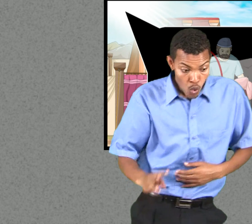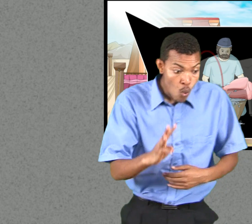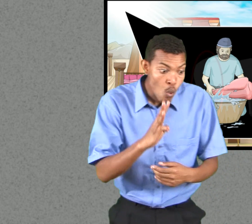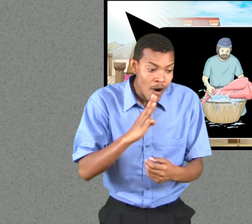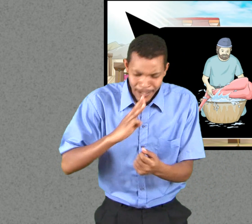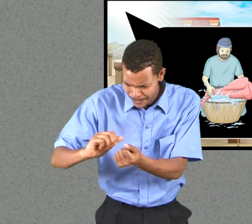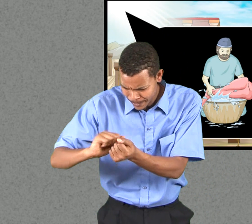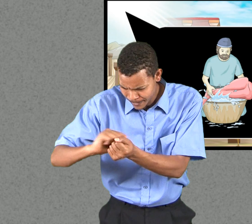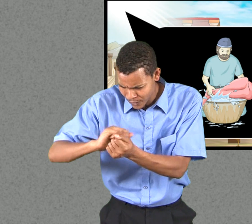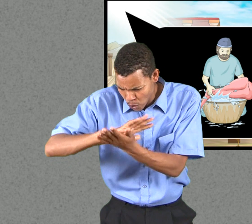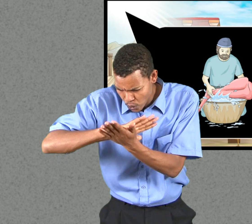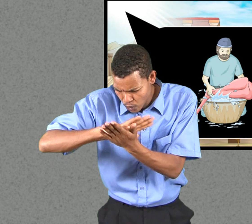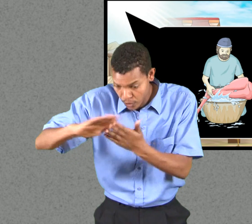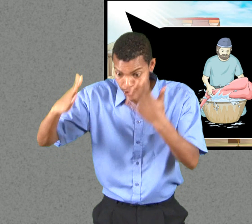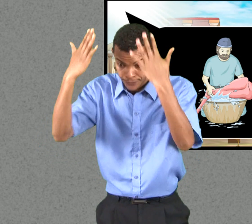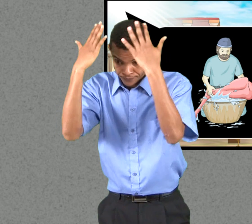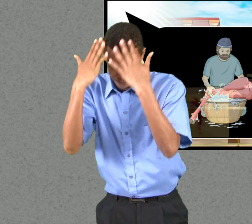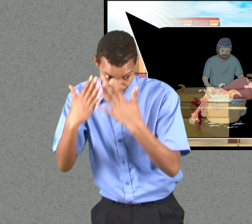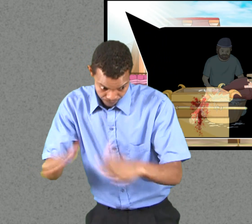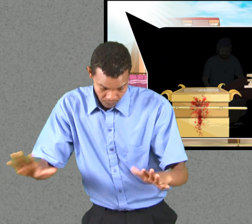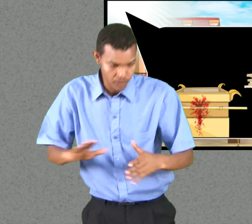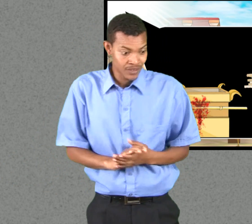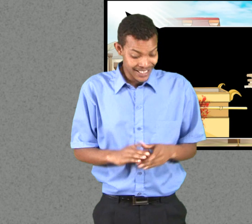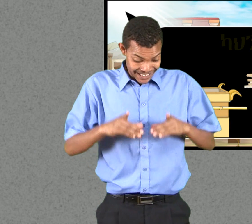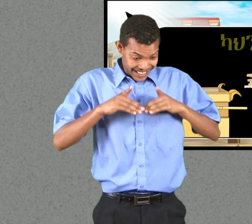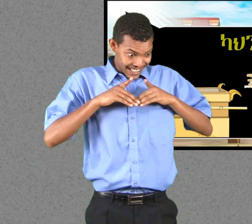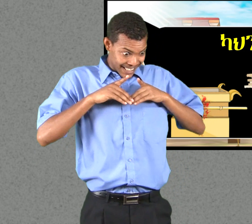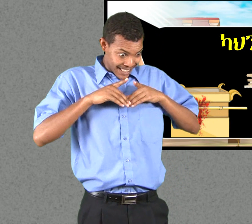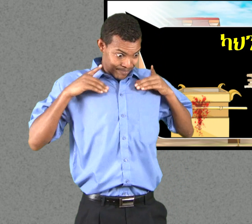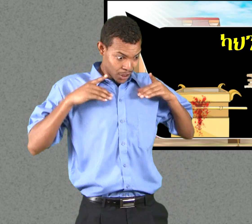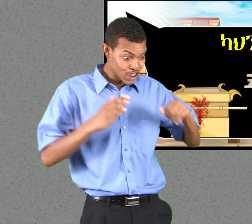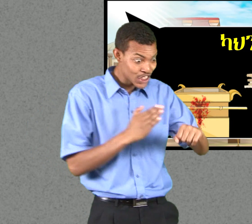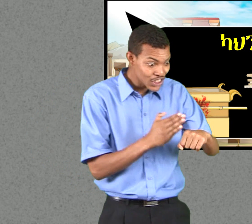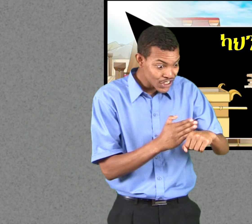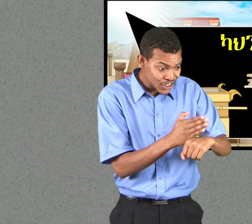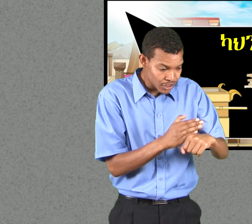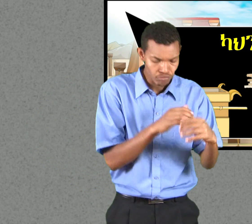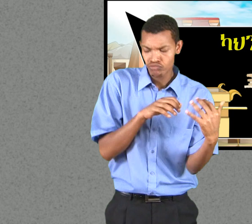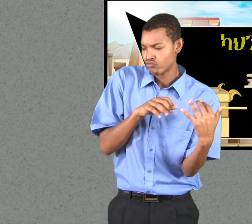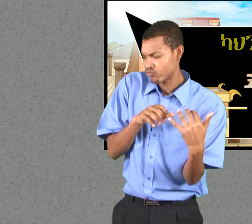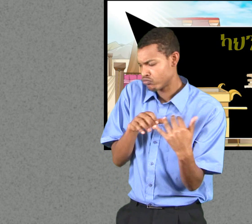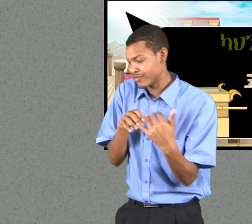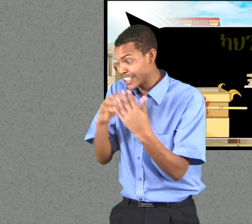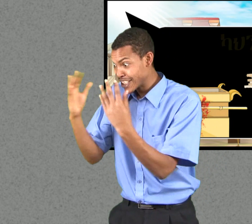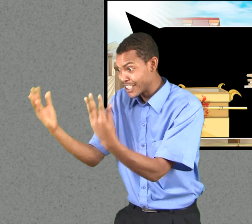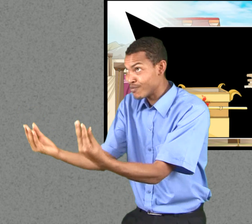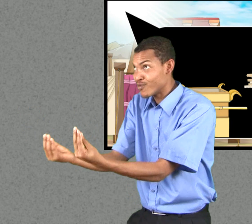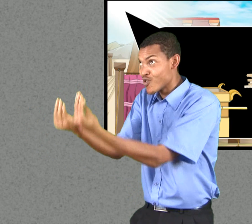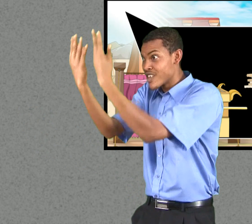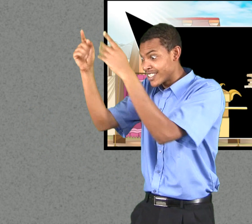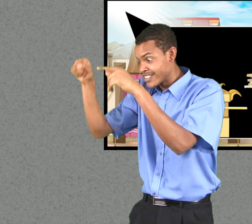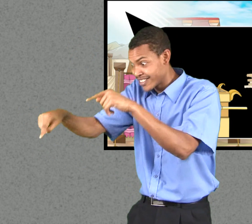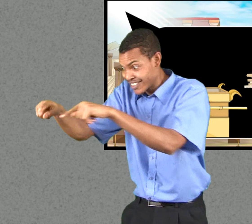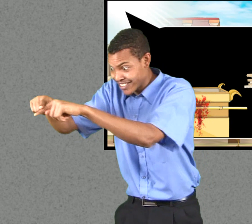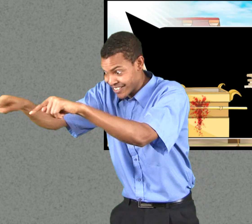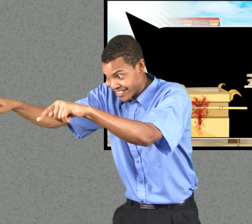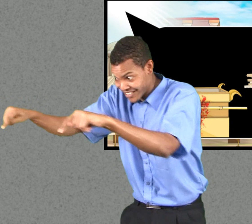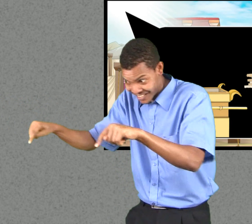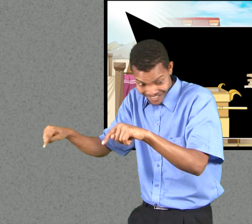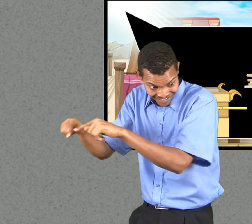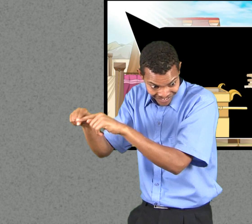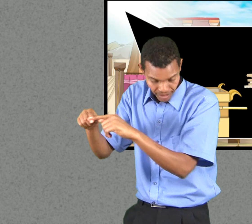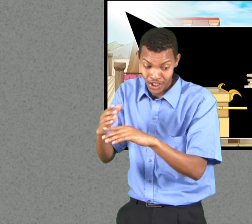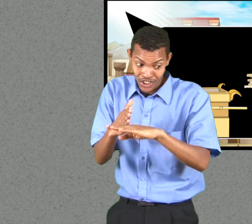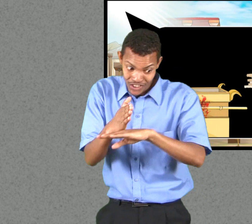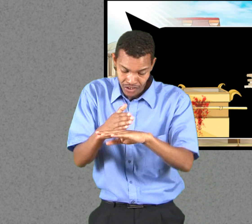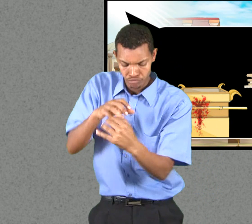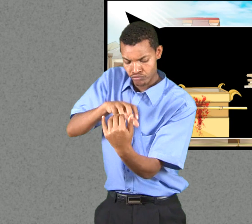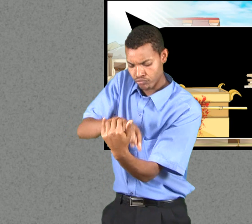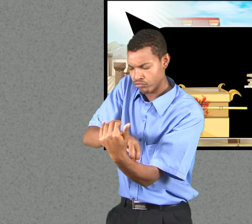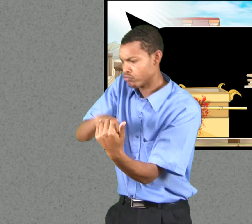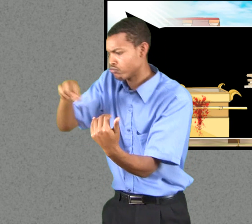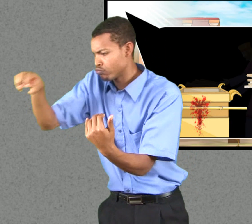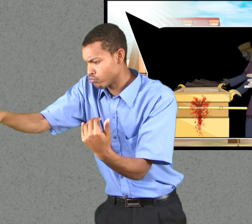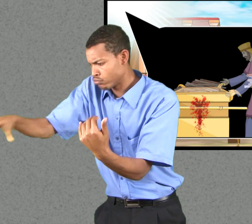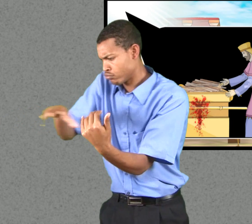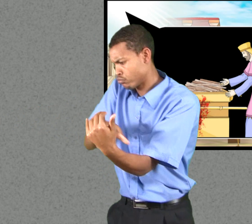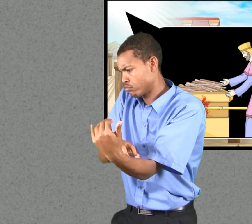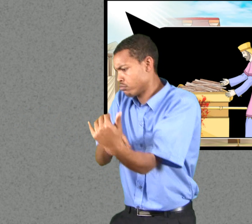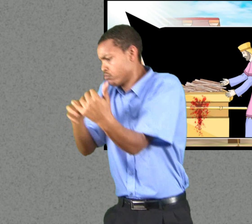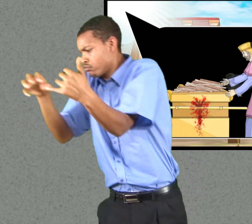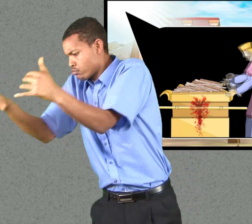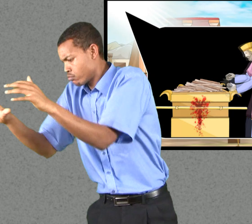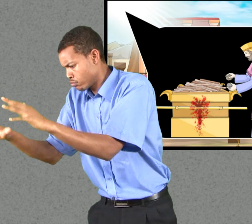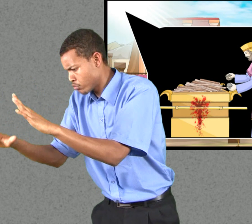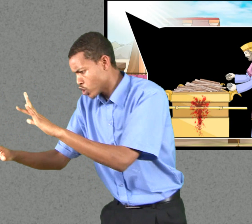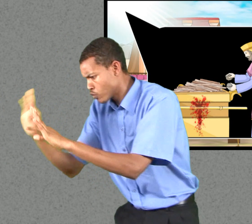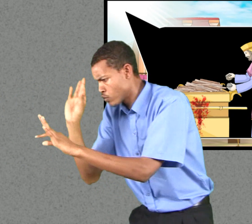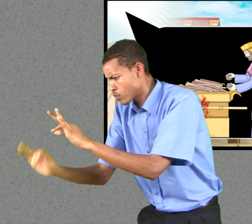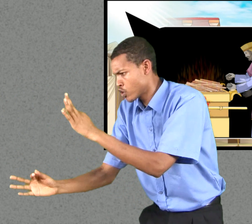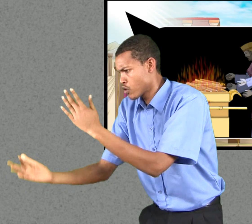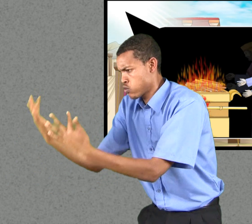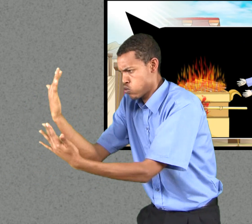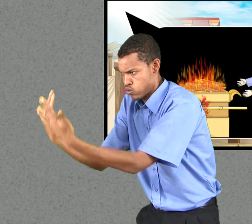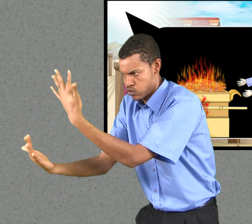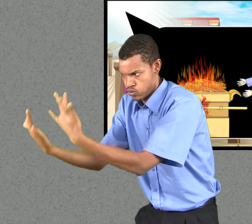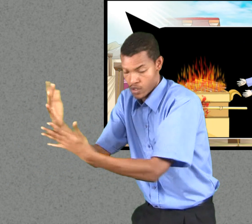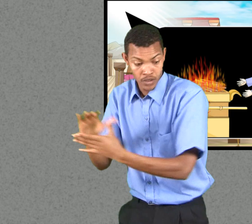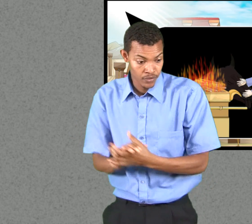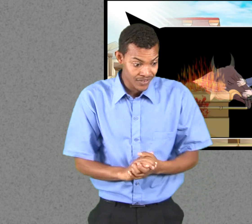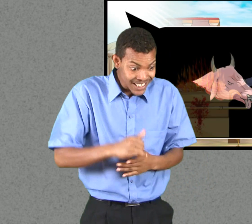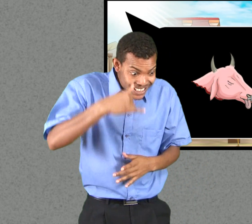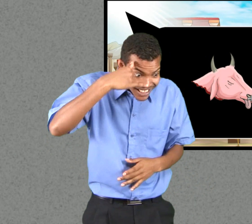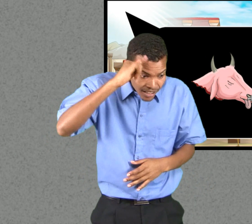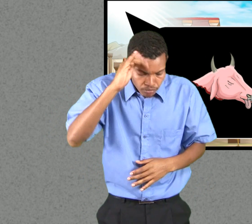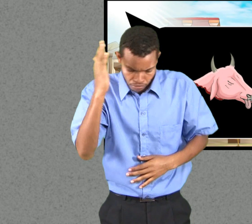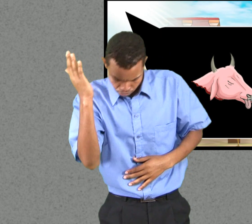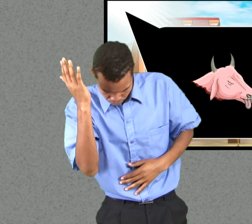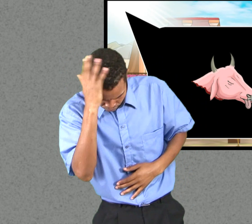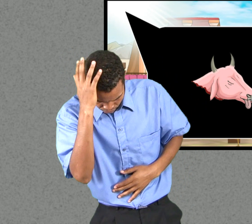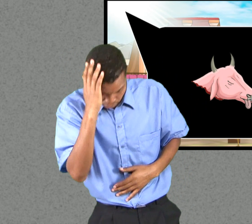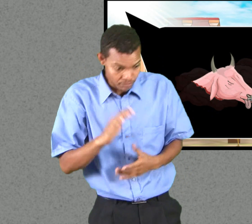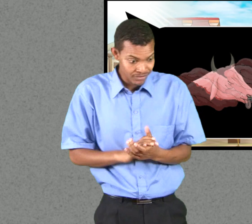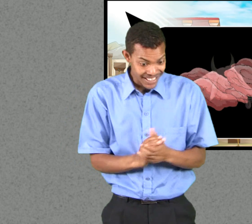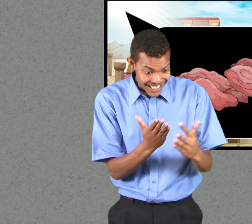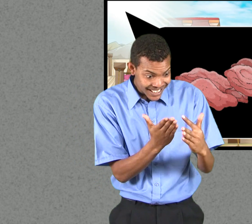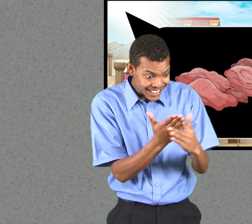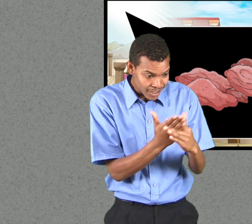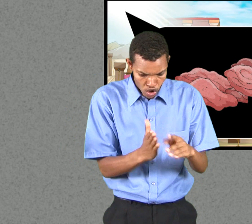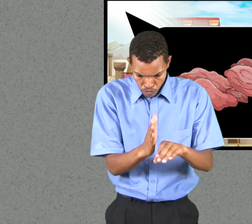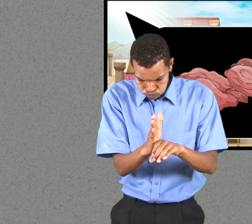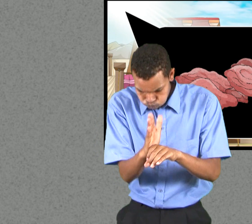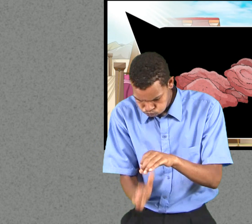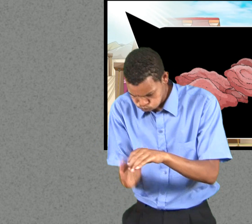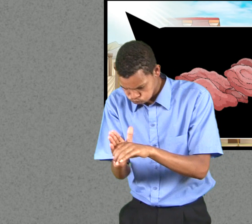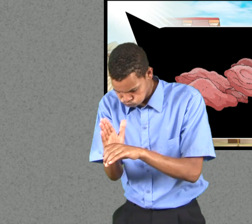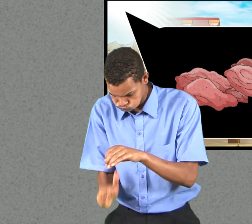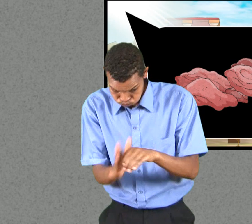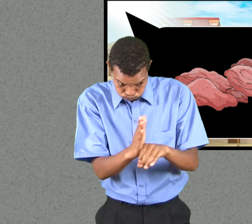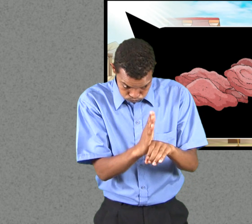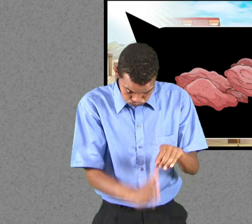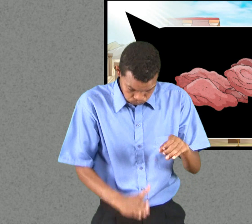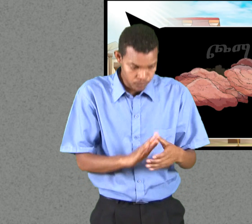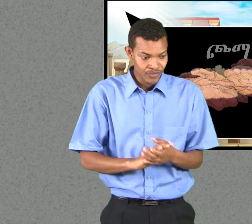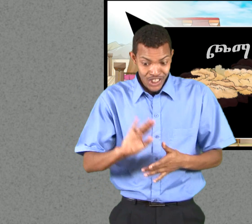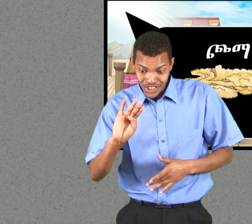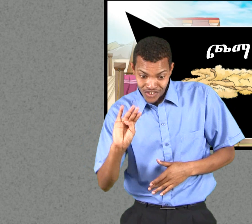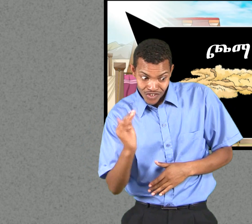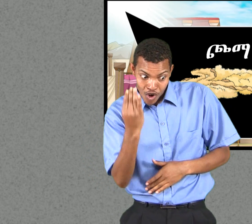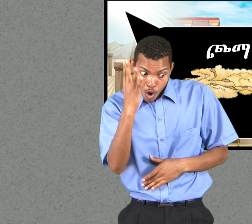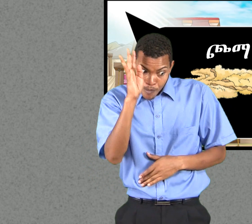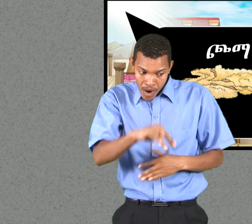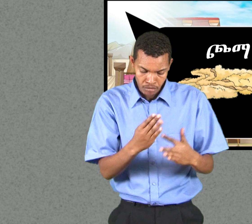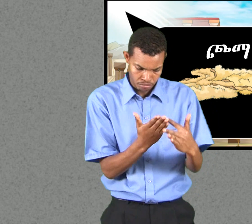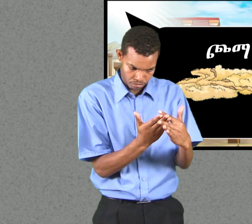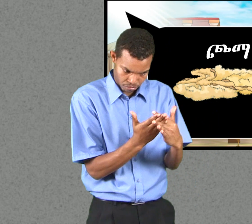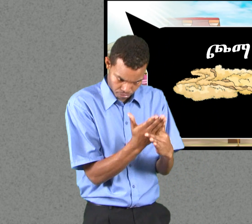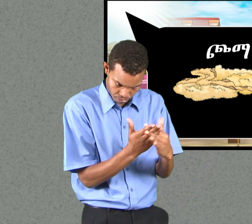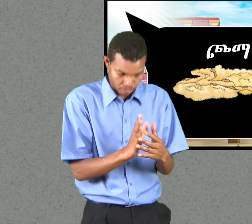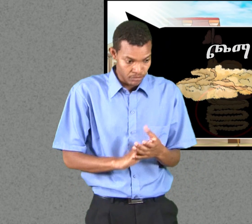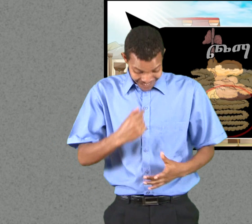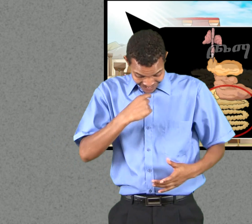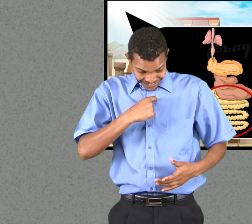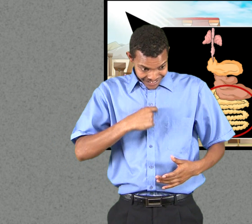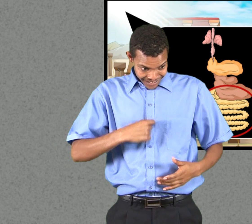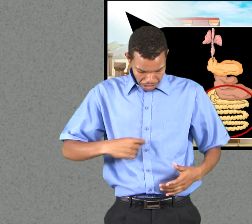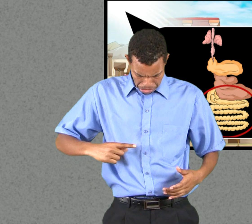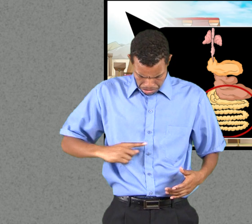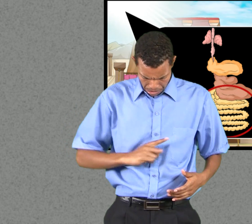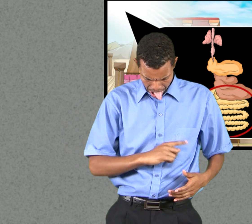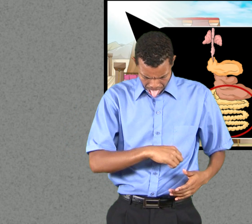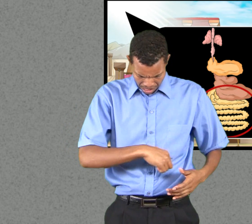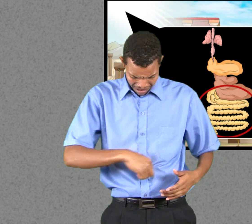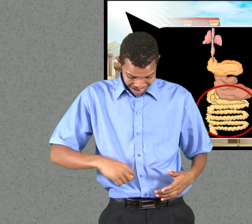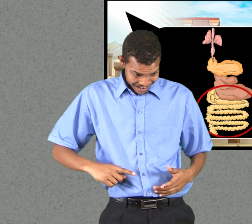The sons of Aaron the priest shall put a fire on the altar and arrange wood on the fire. Then Aaron’s sons the priests are to arrange the pieces, including the head and the fat, atop the burning wood on the altar.